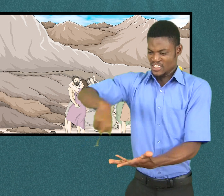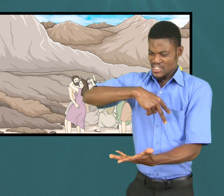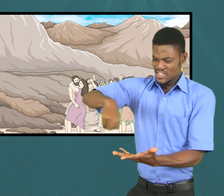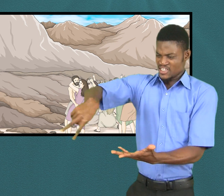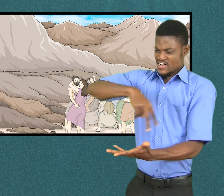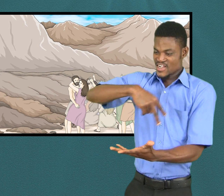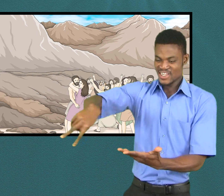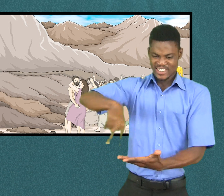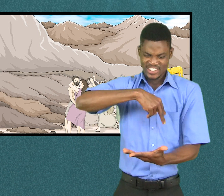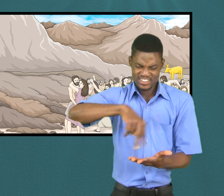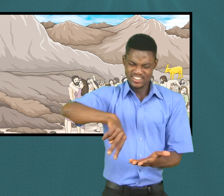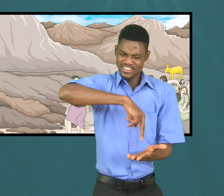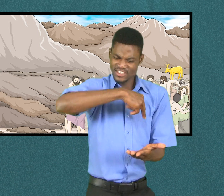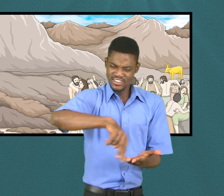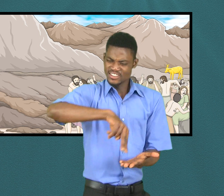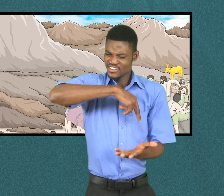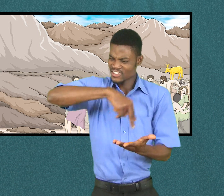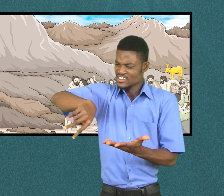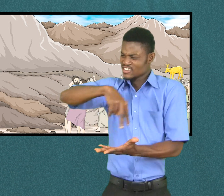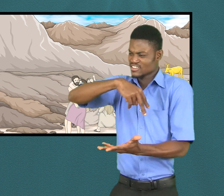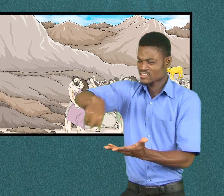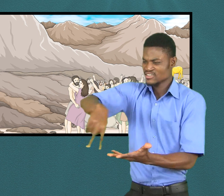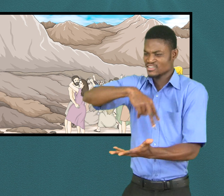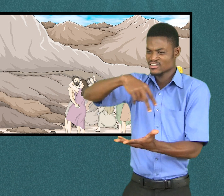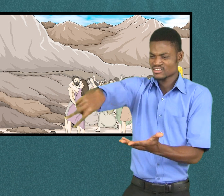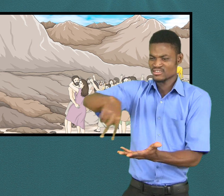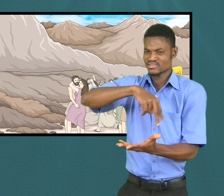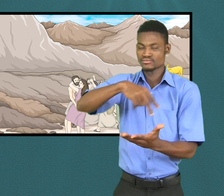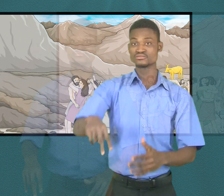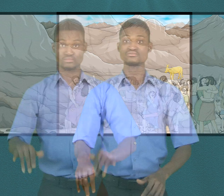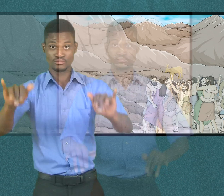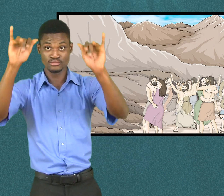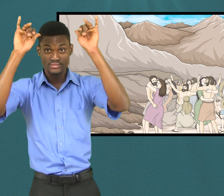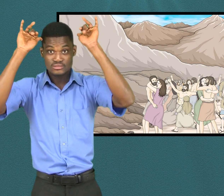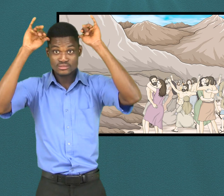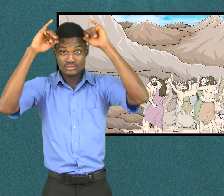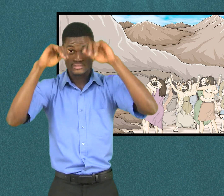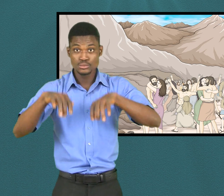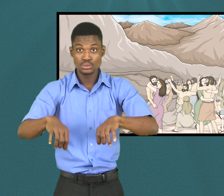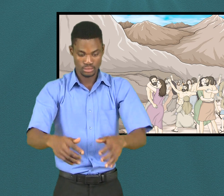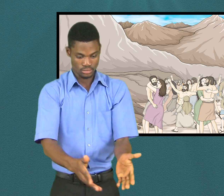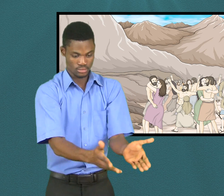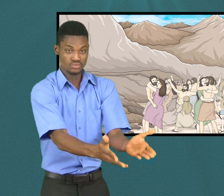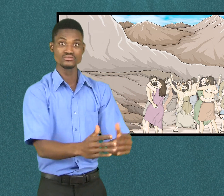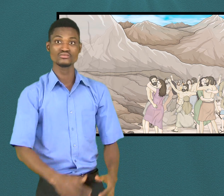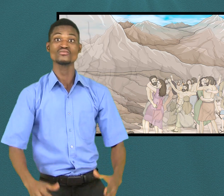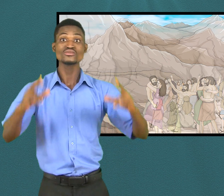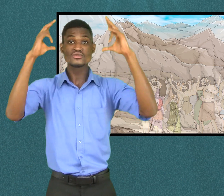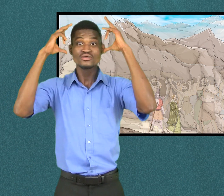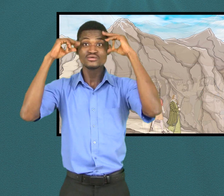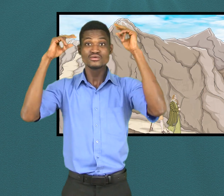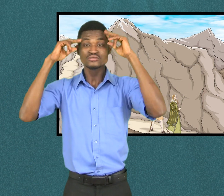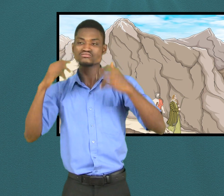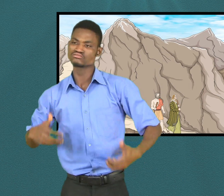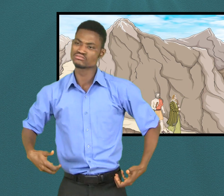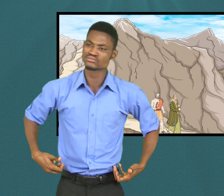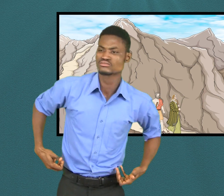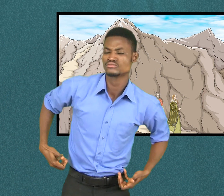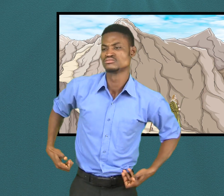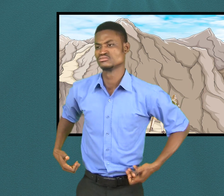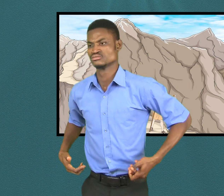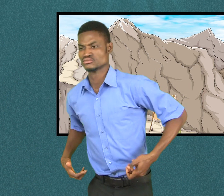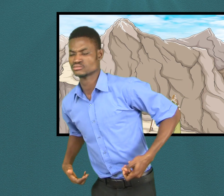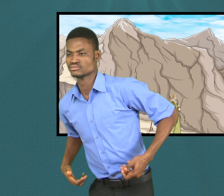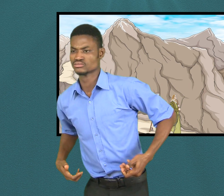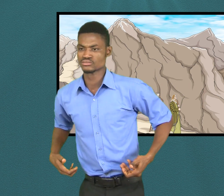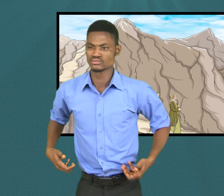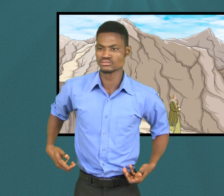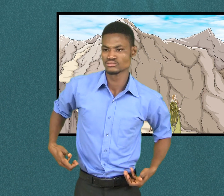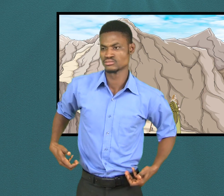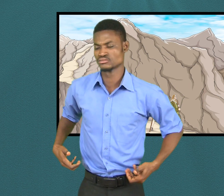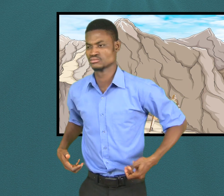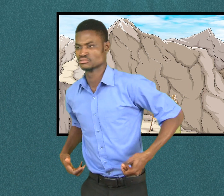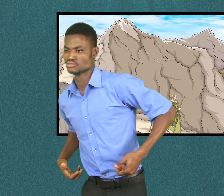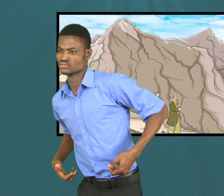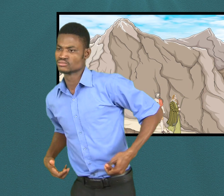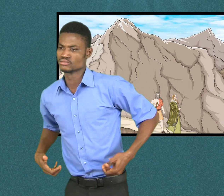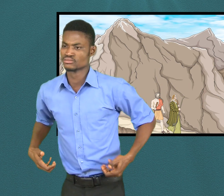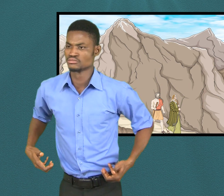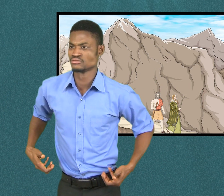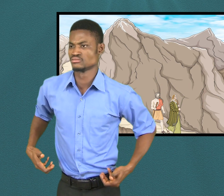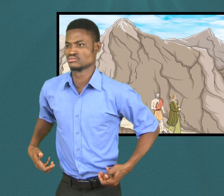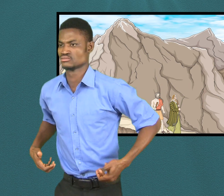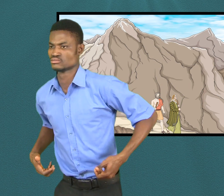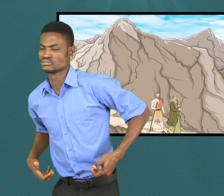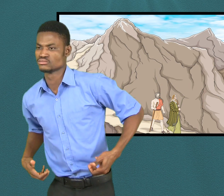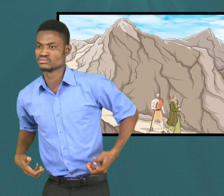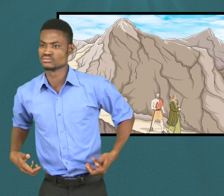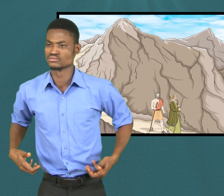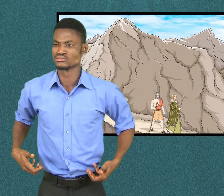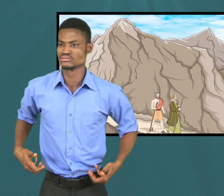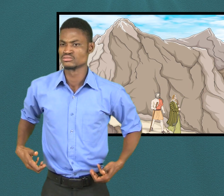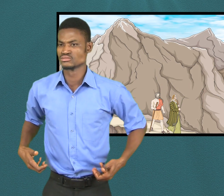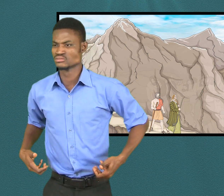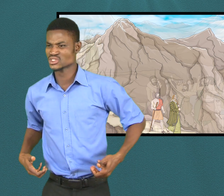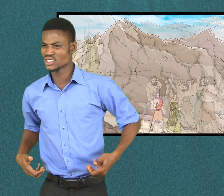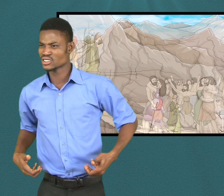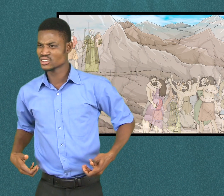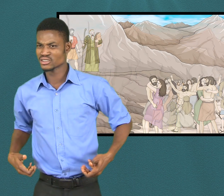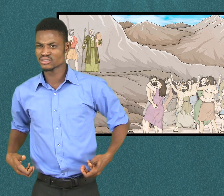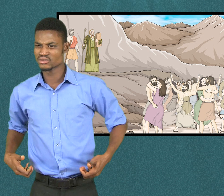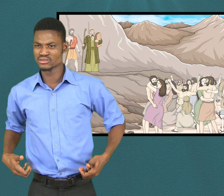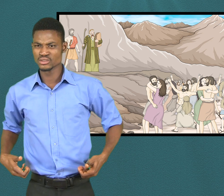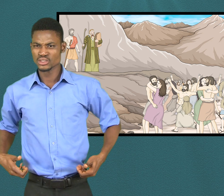I hear the sound of singing!”